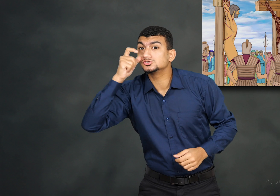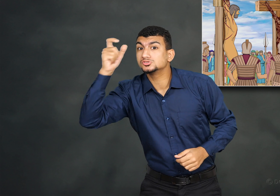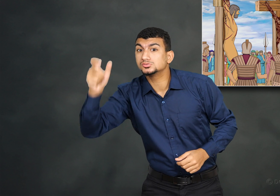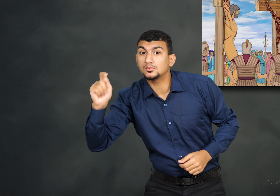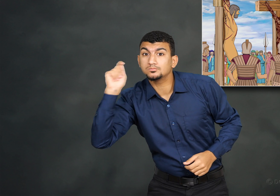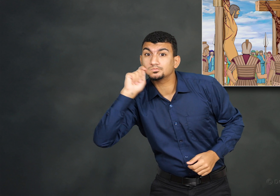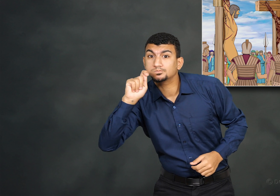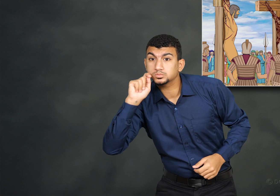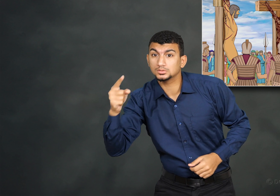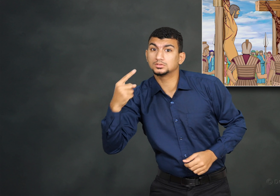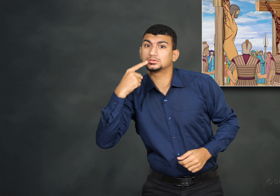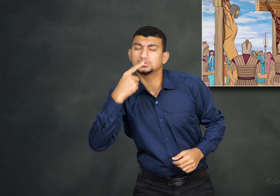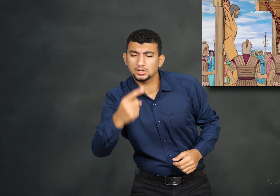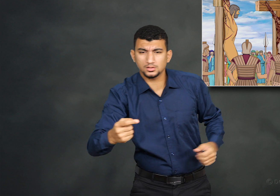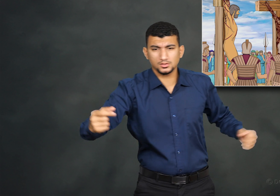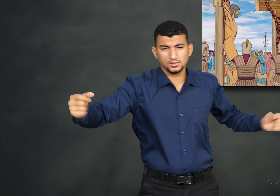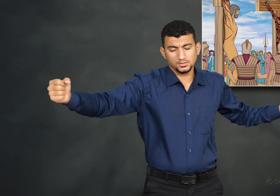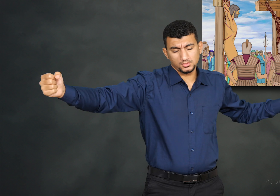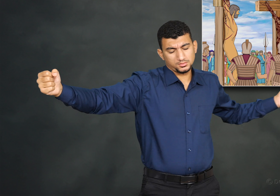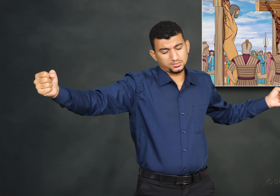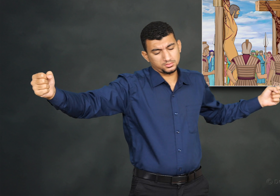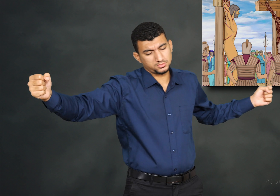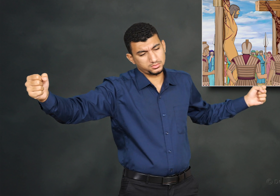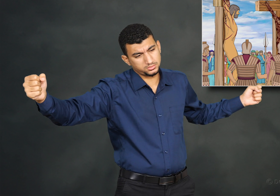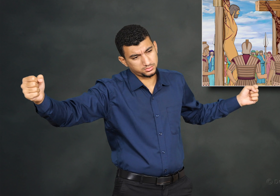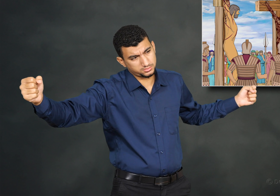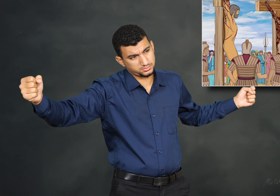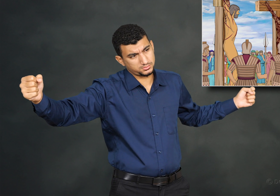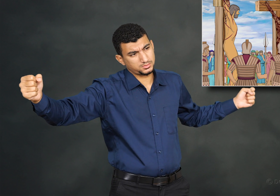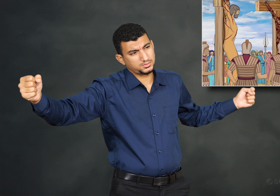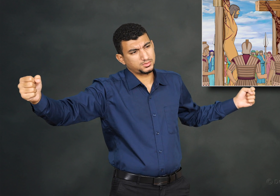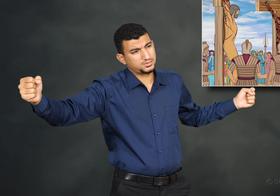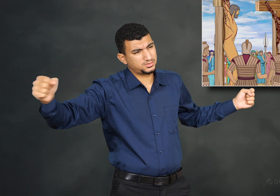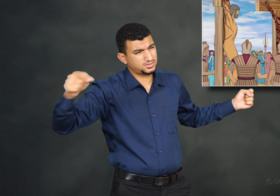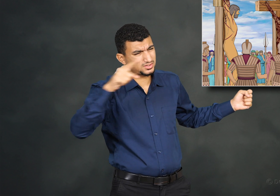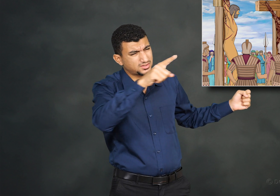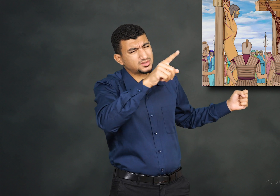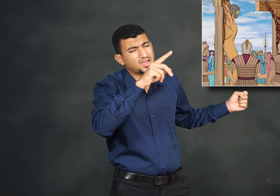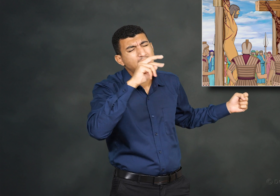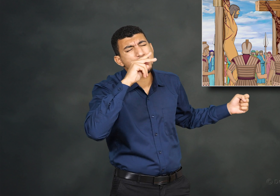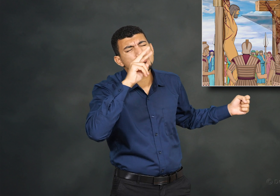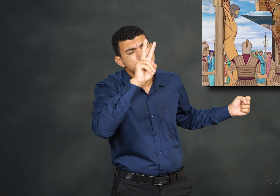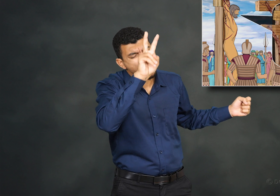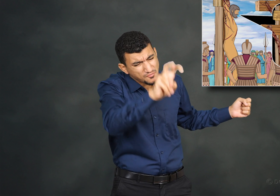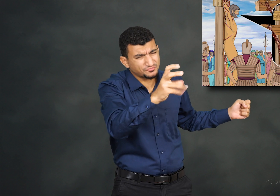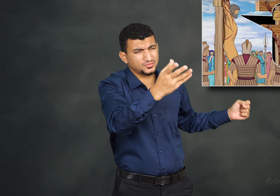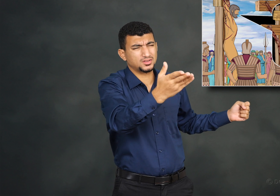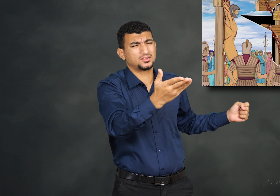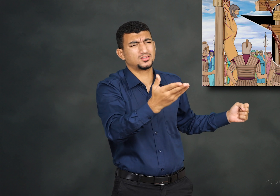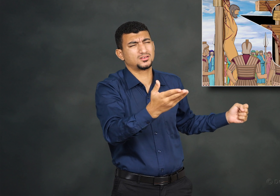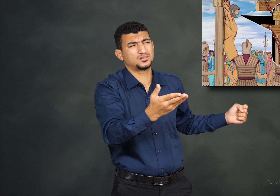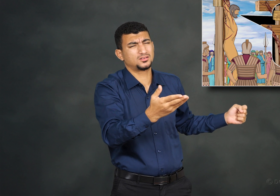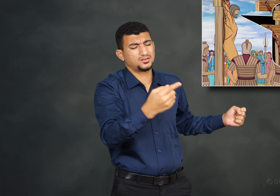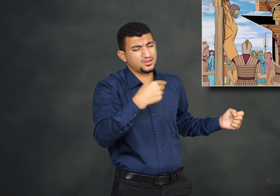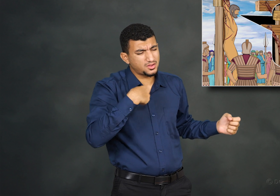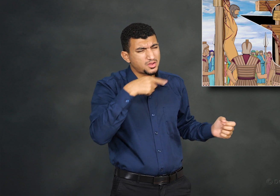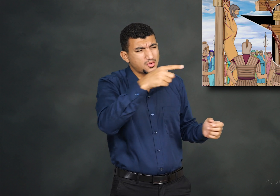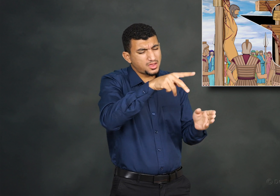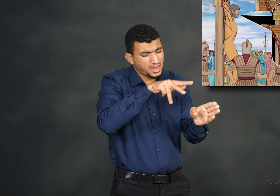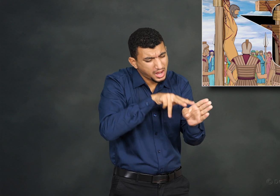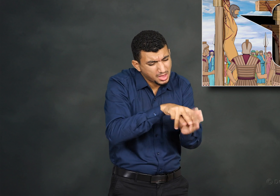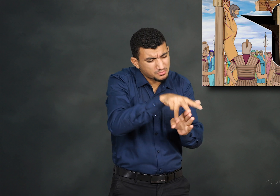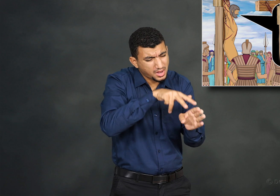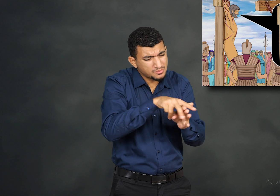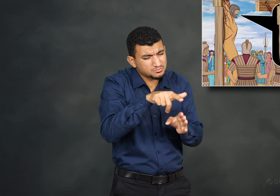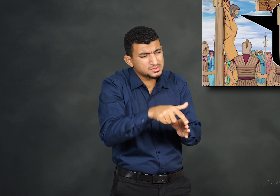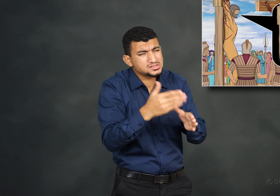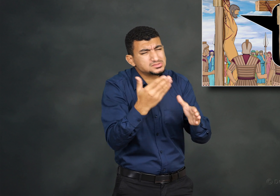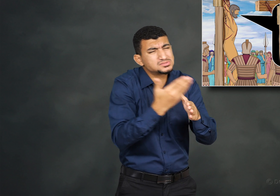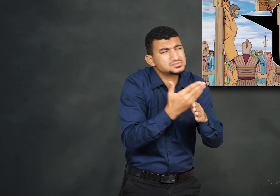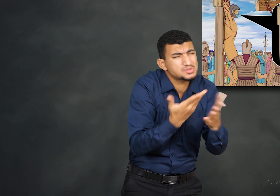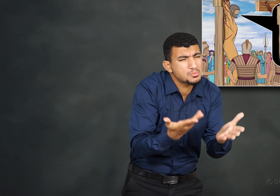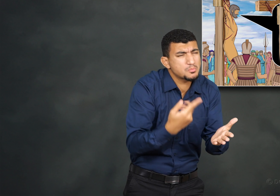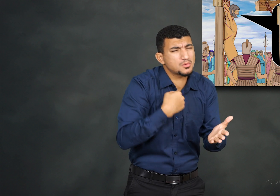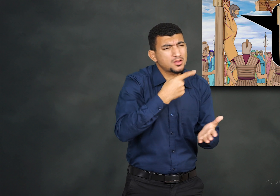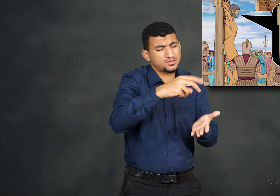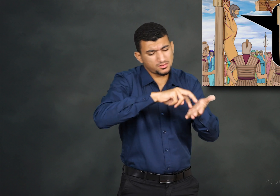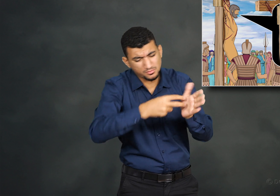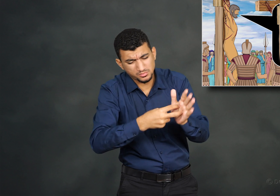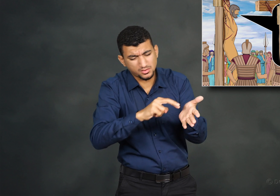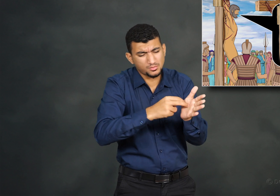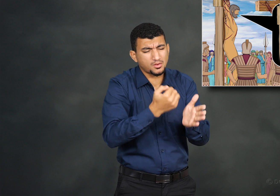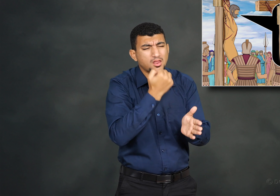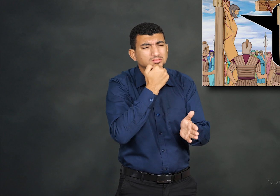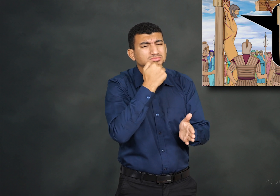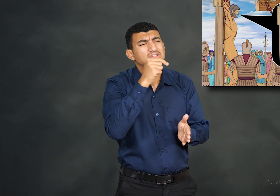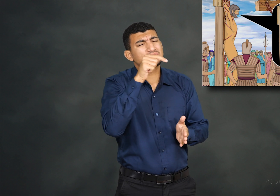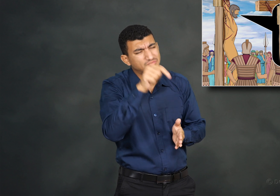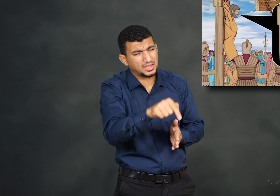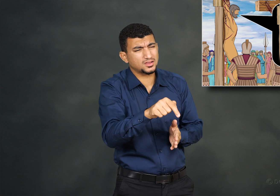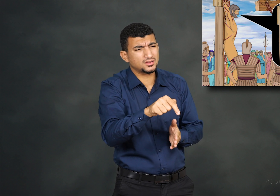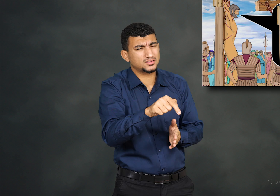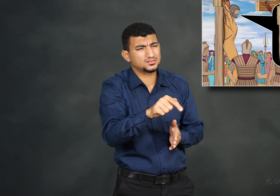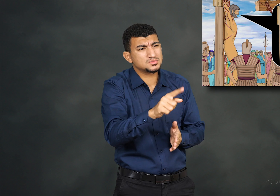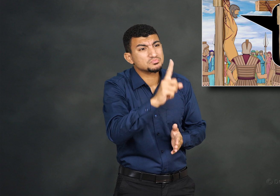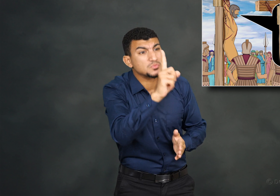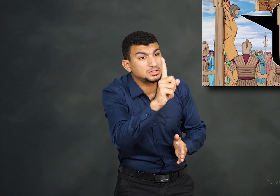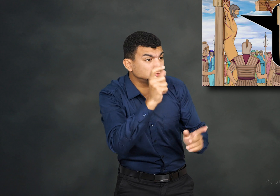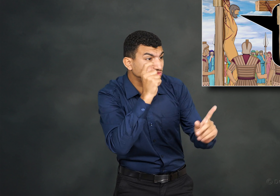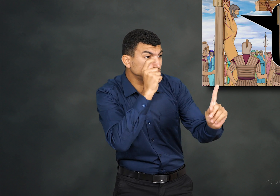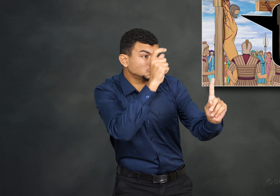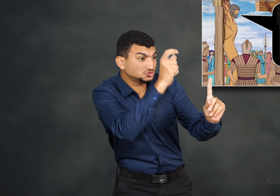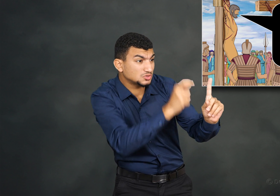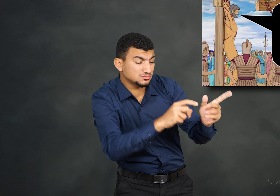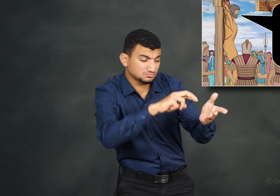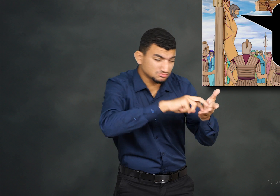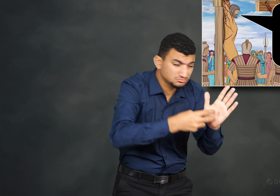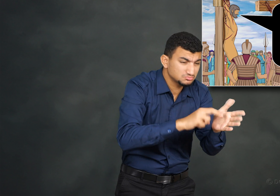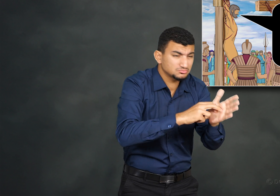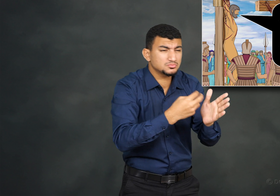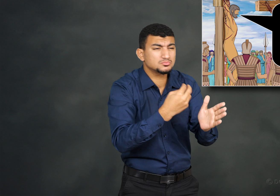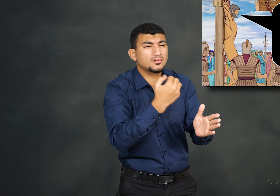We are punished justly, for we are receiving what our actions deserve.